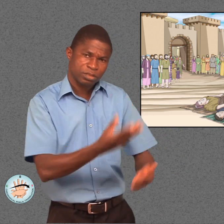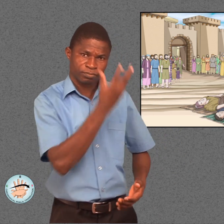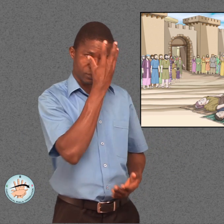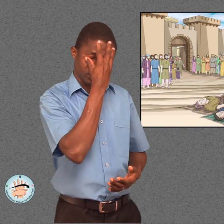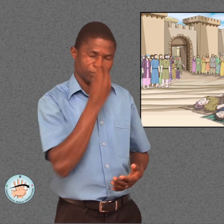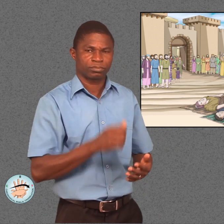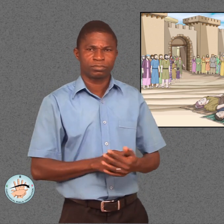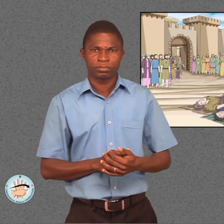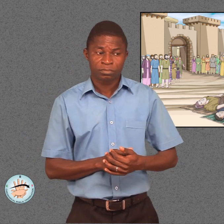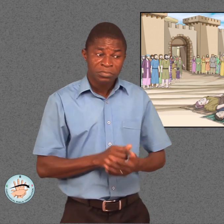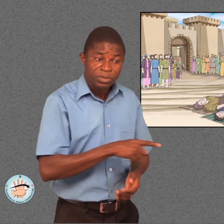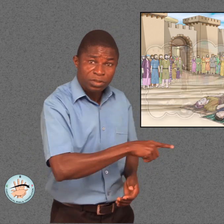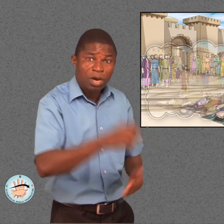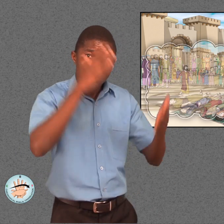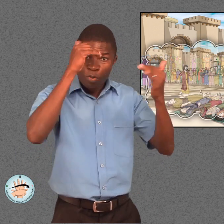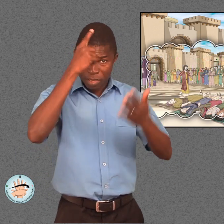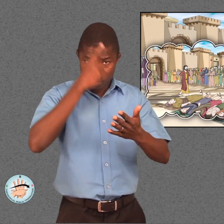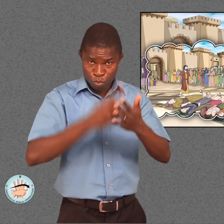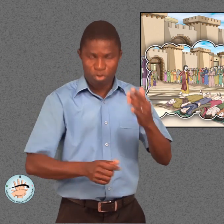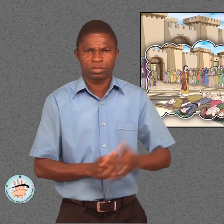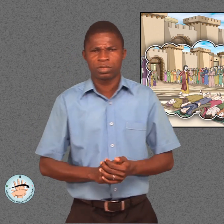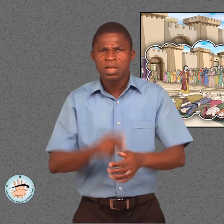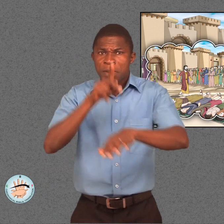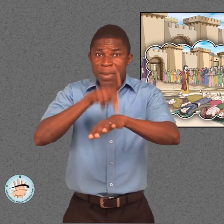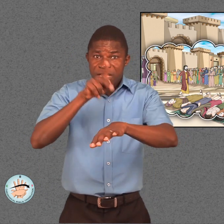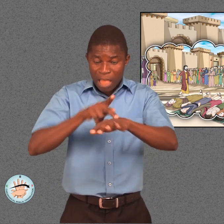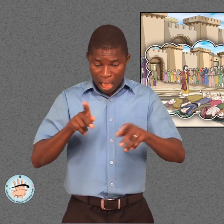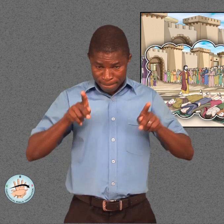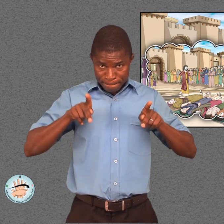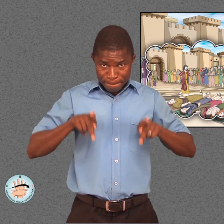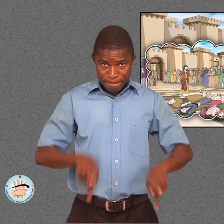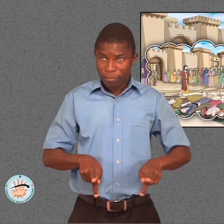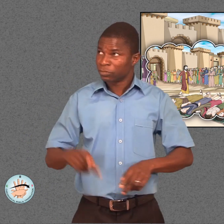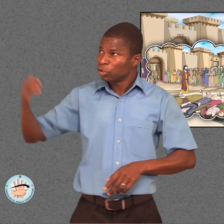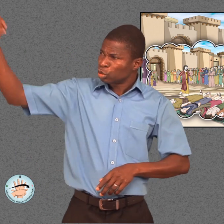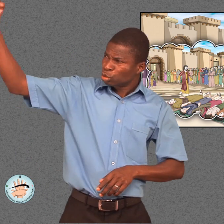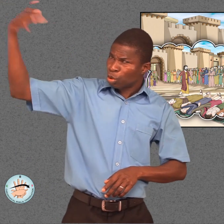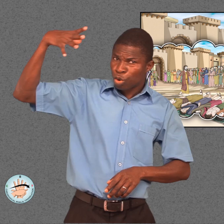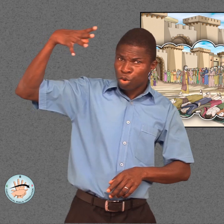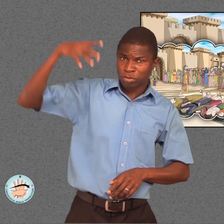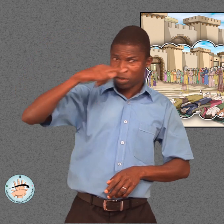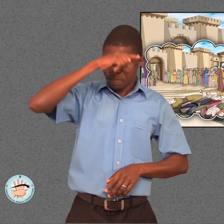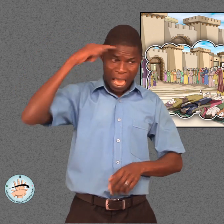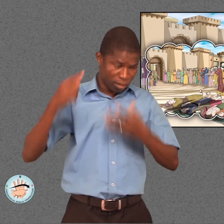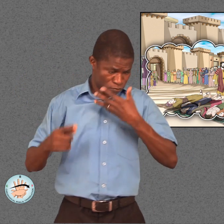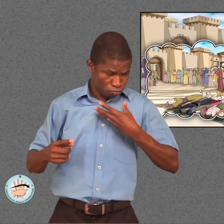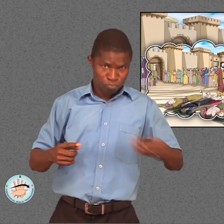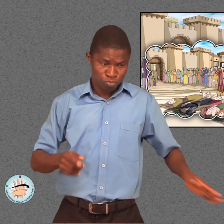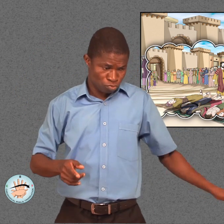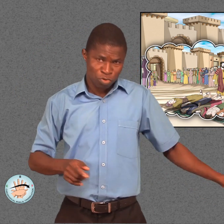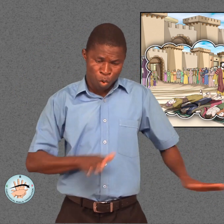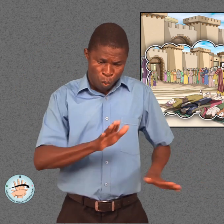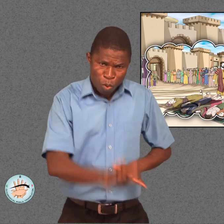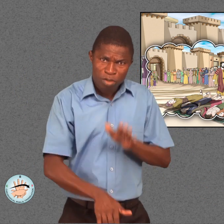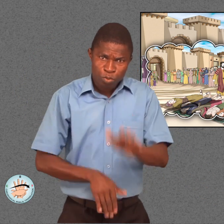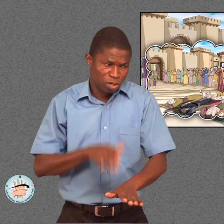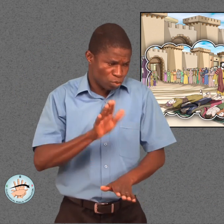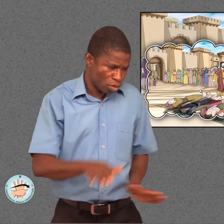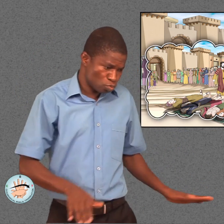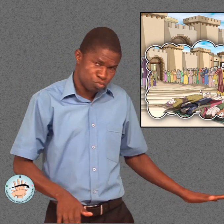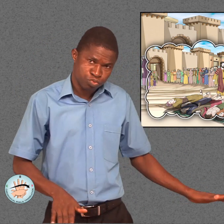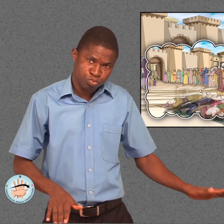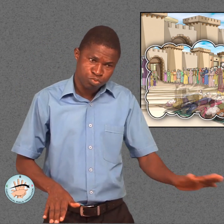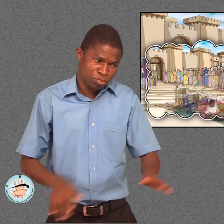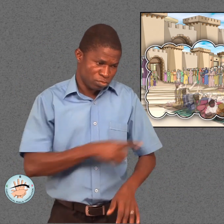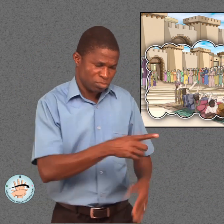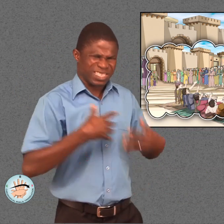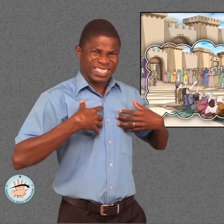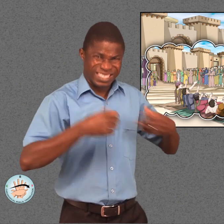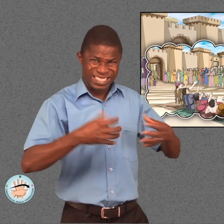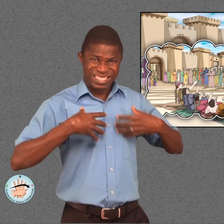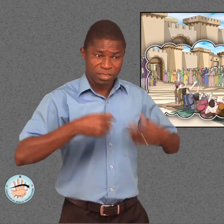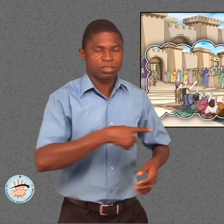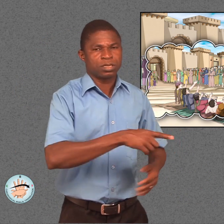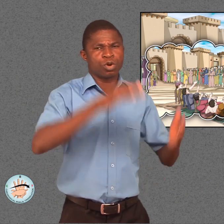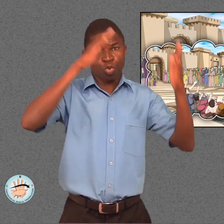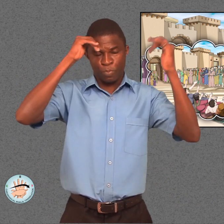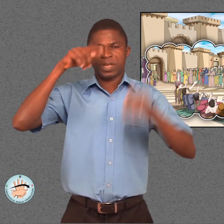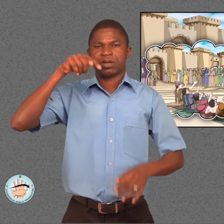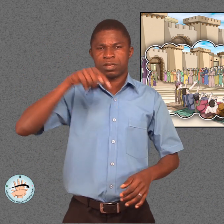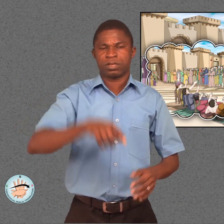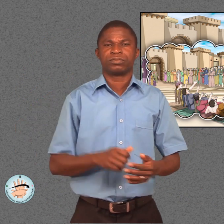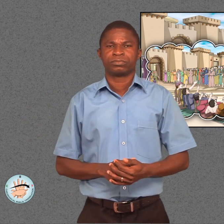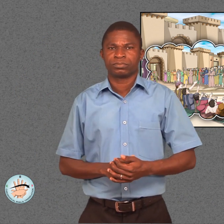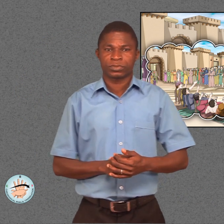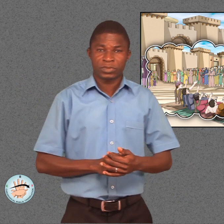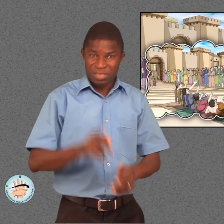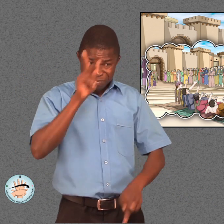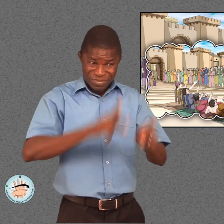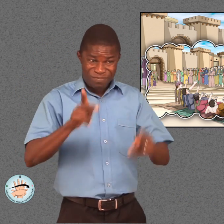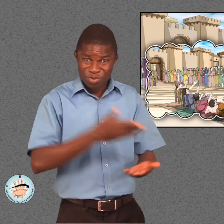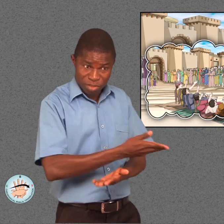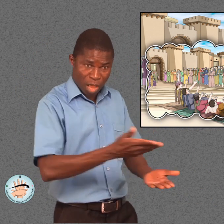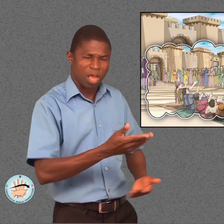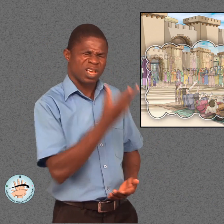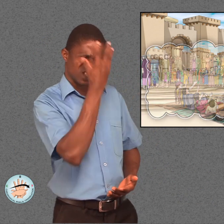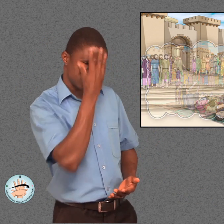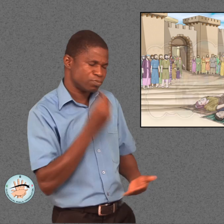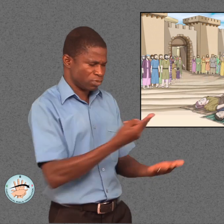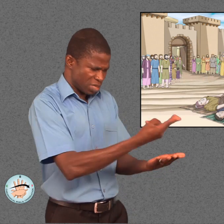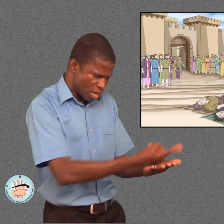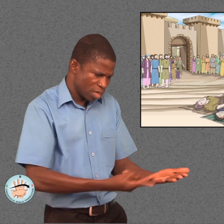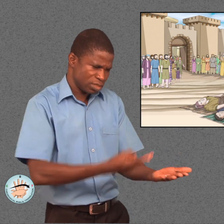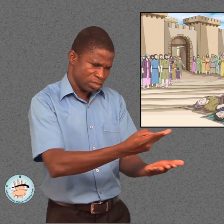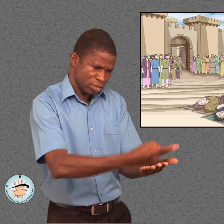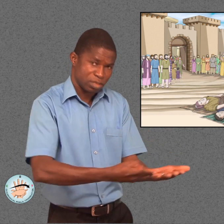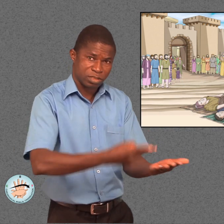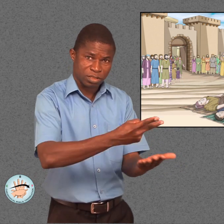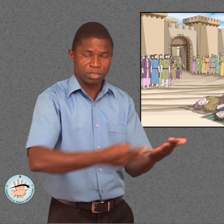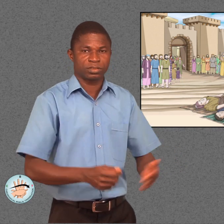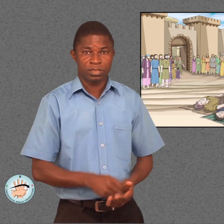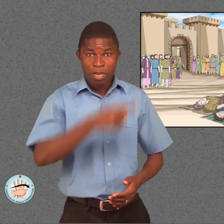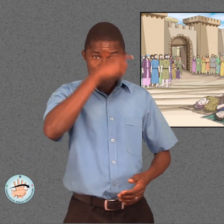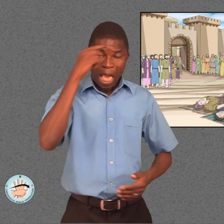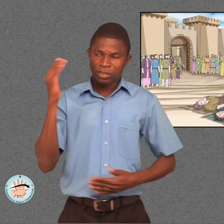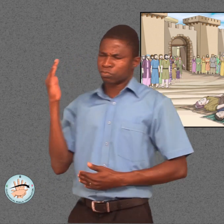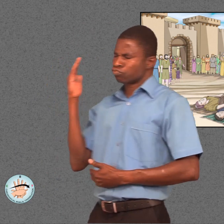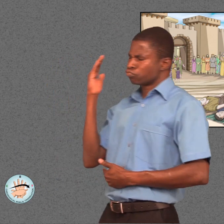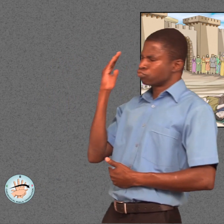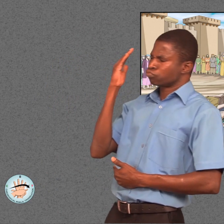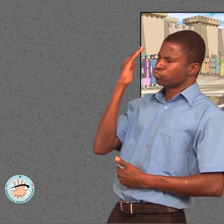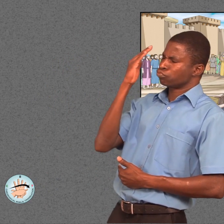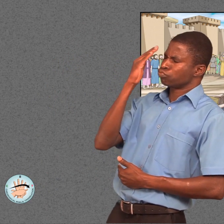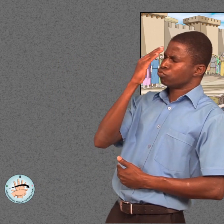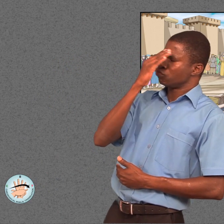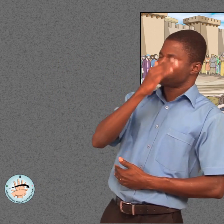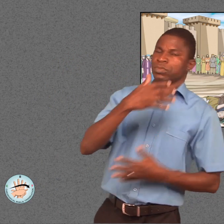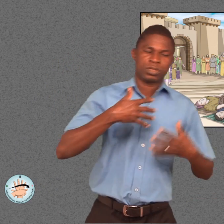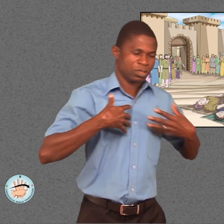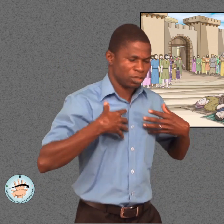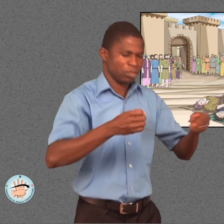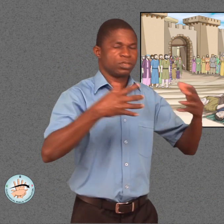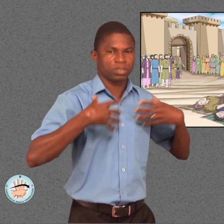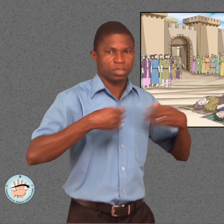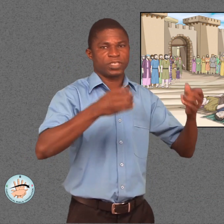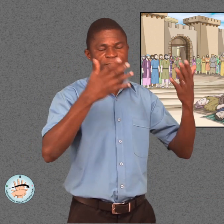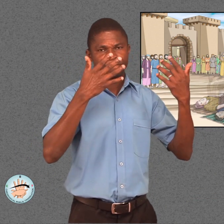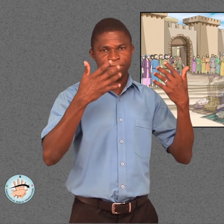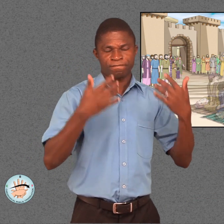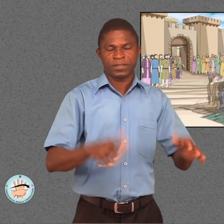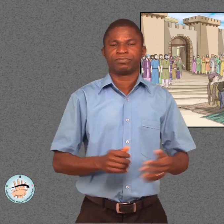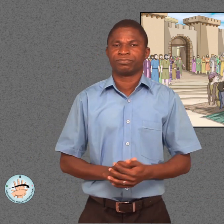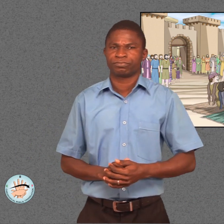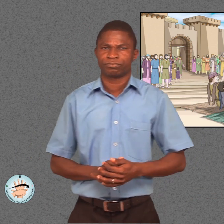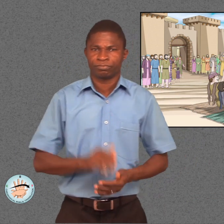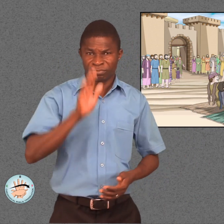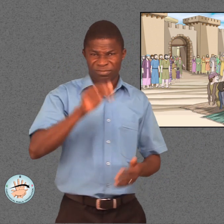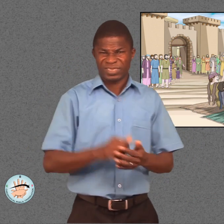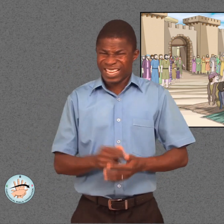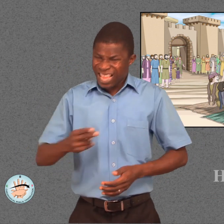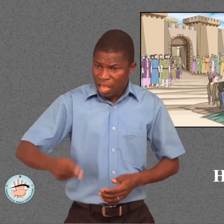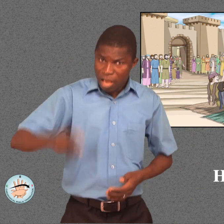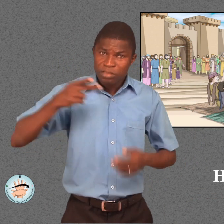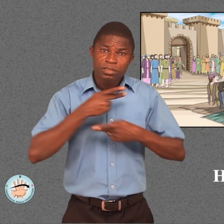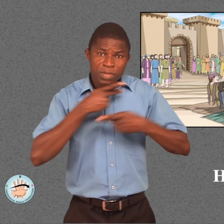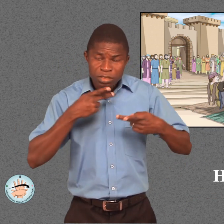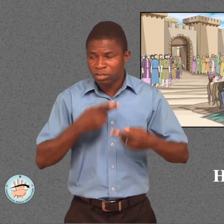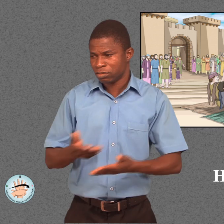Crowds also gathered from the towns around Jerusalem, bringing the sick and those tormented by unclean spirits, and all of them were healed.